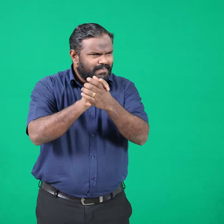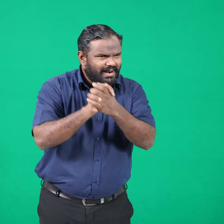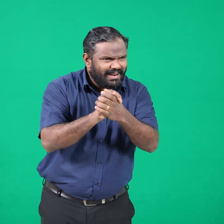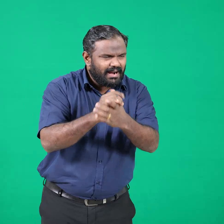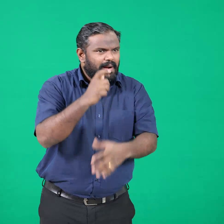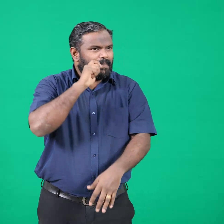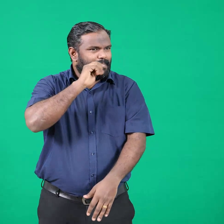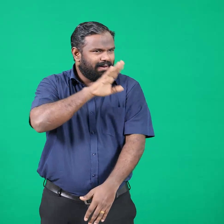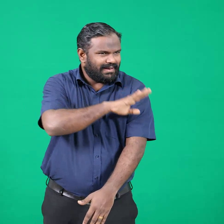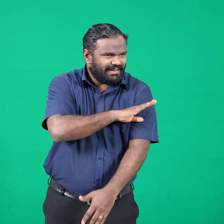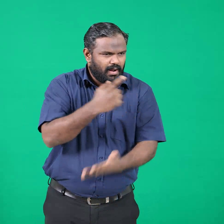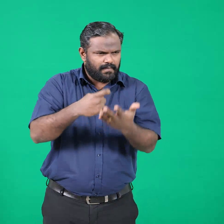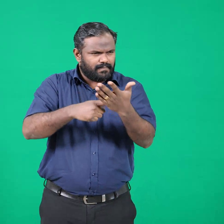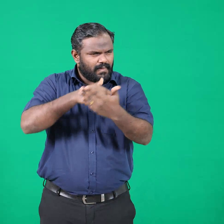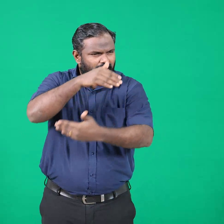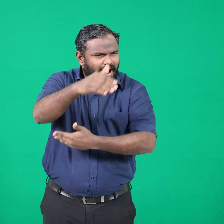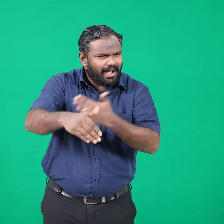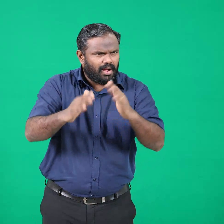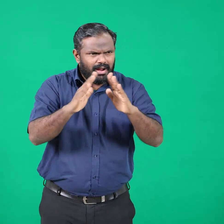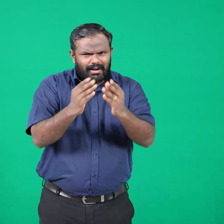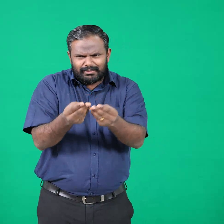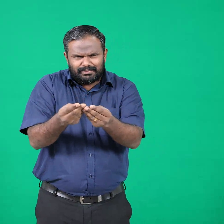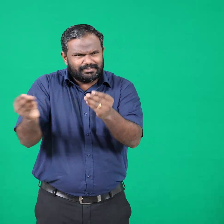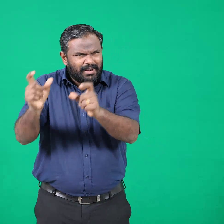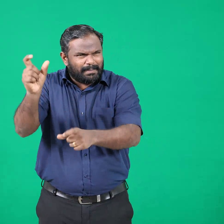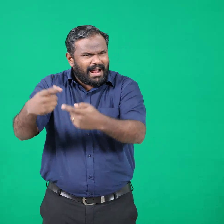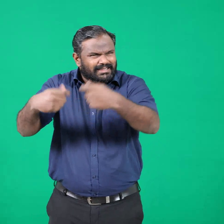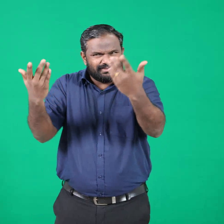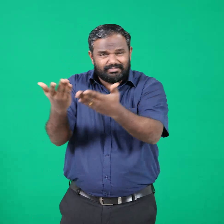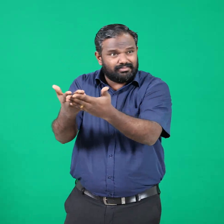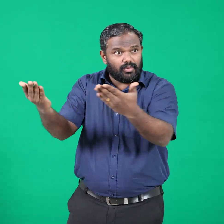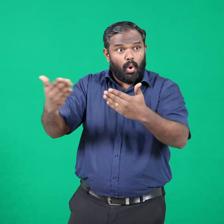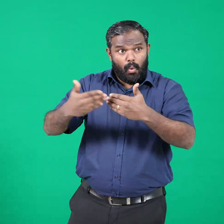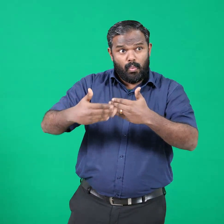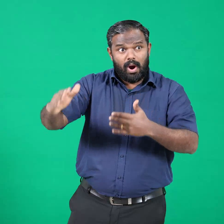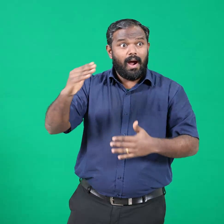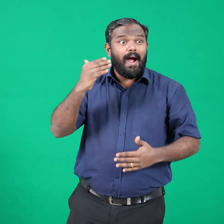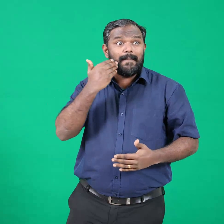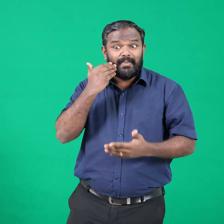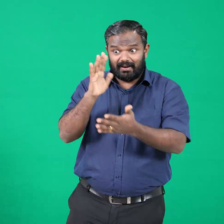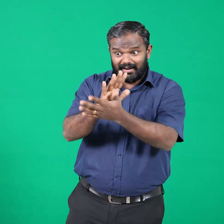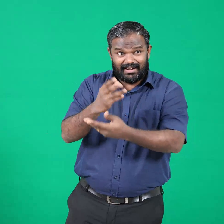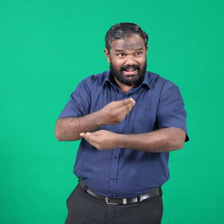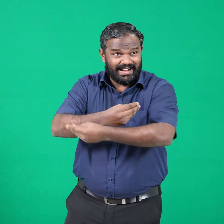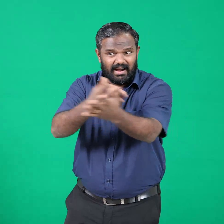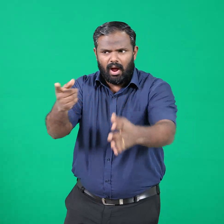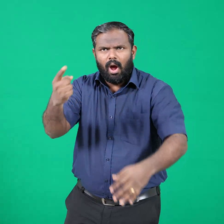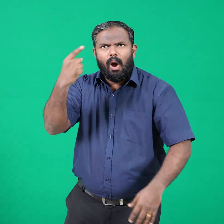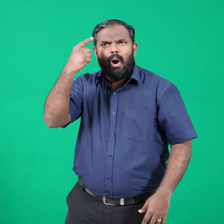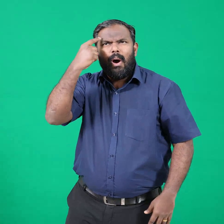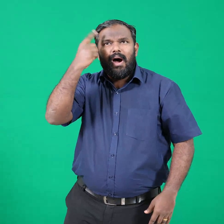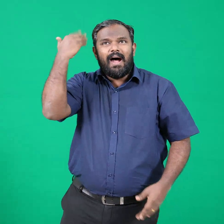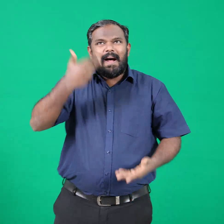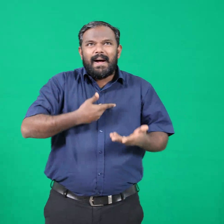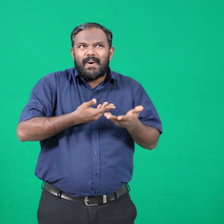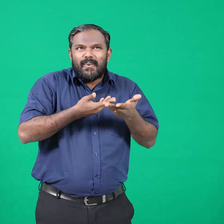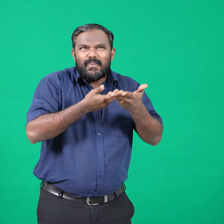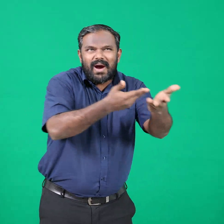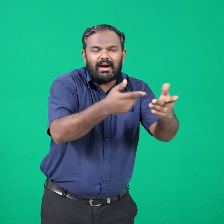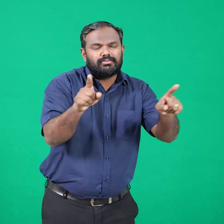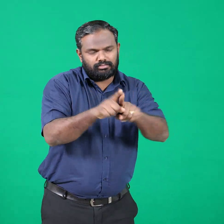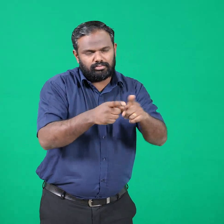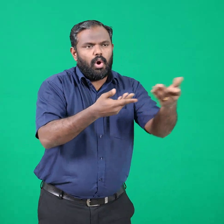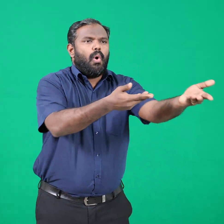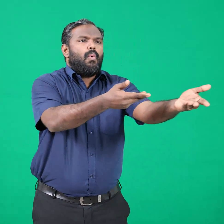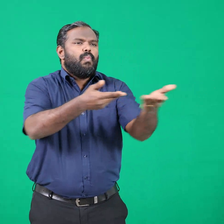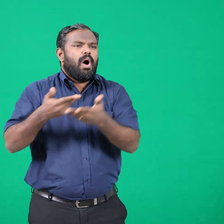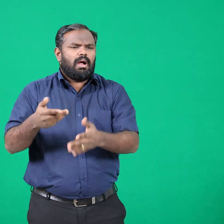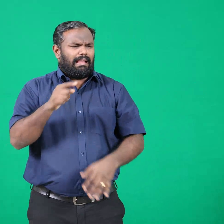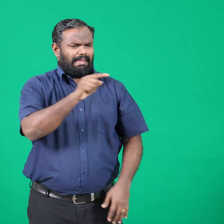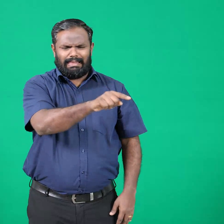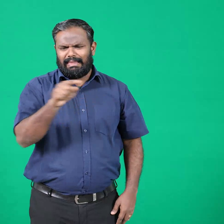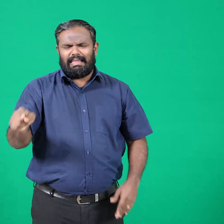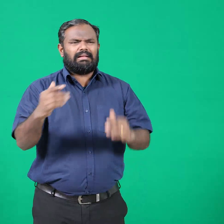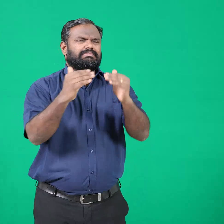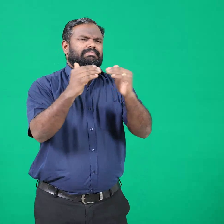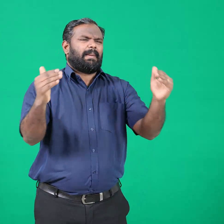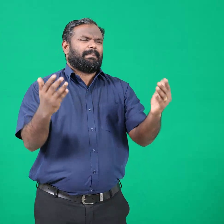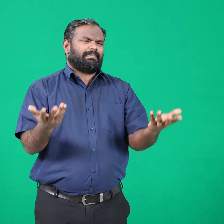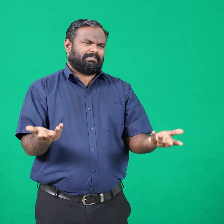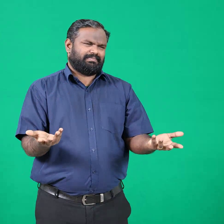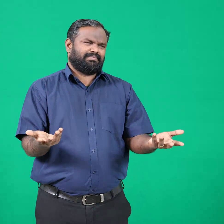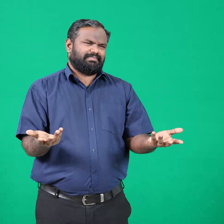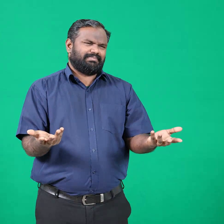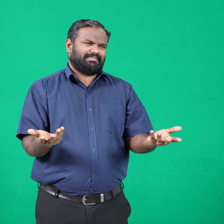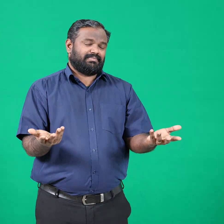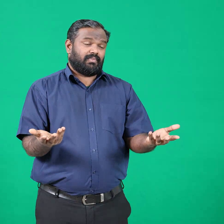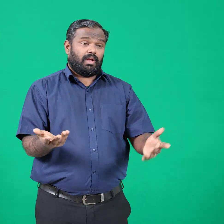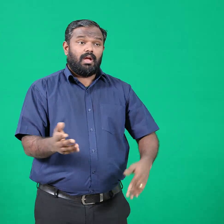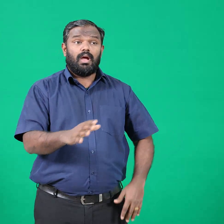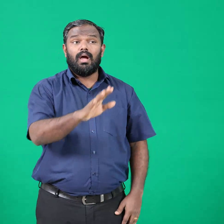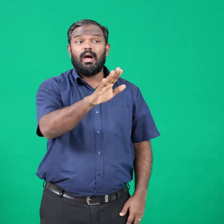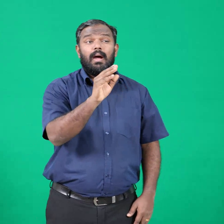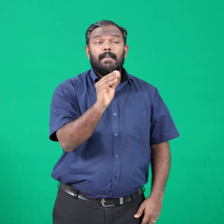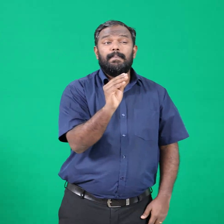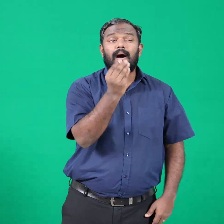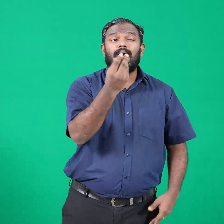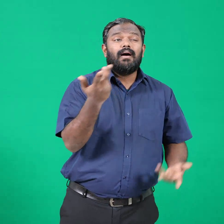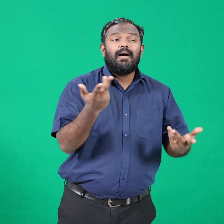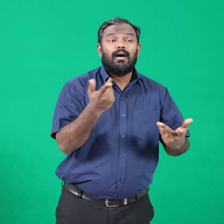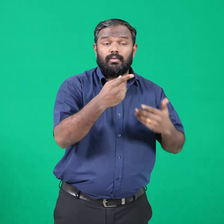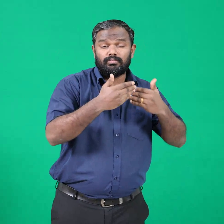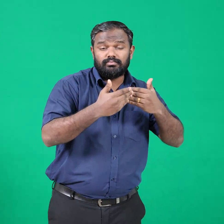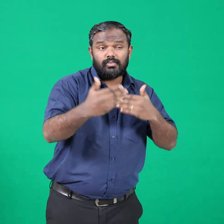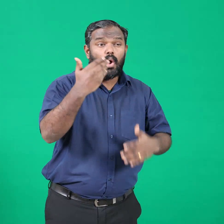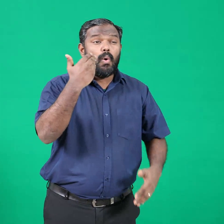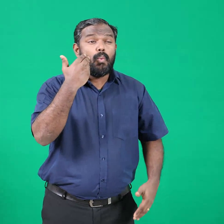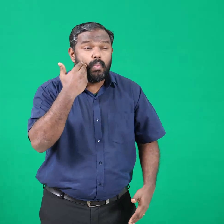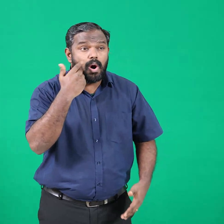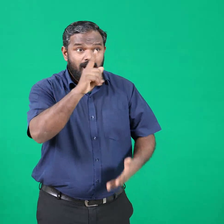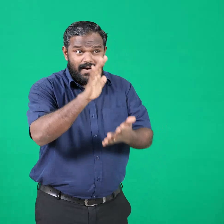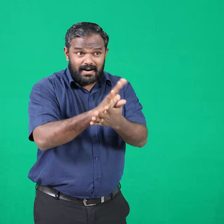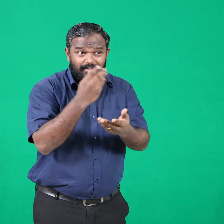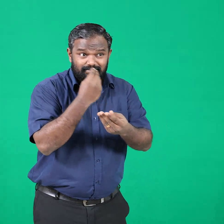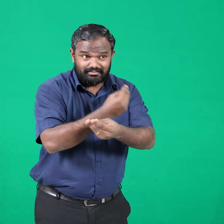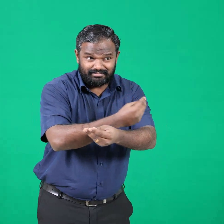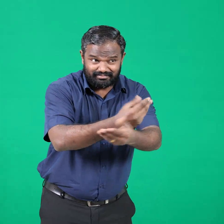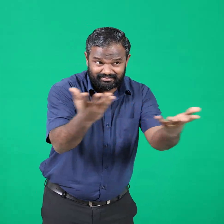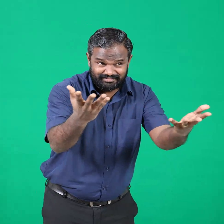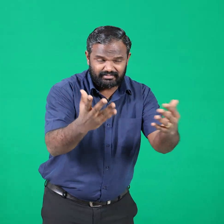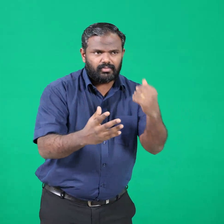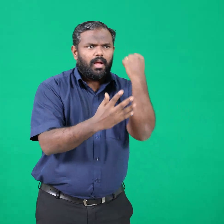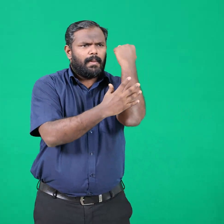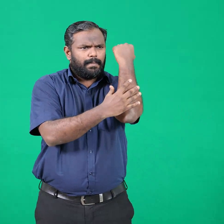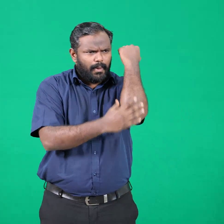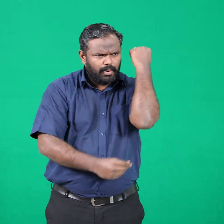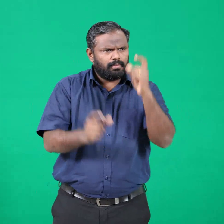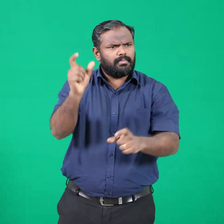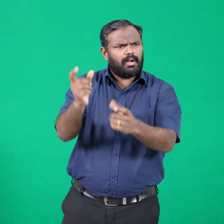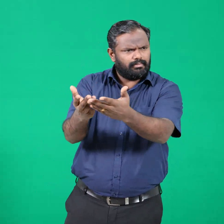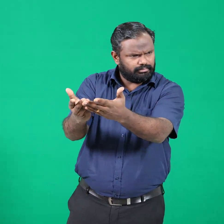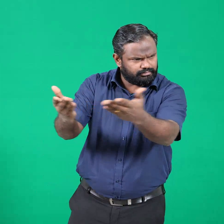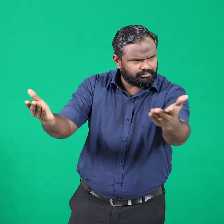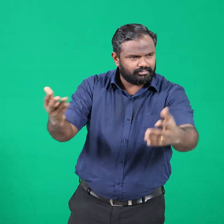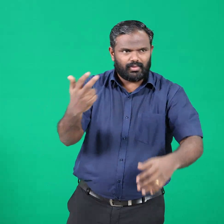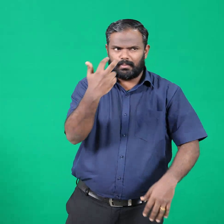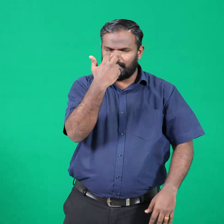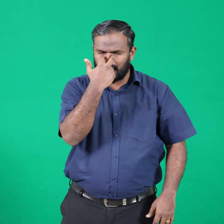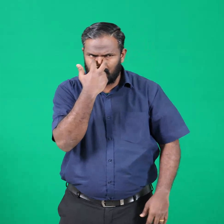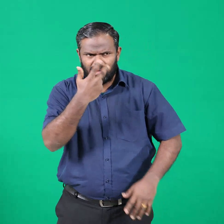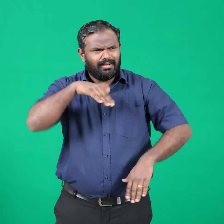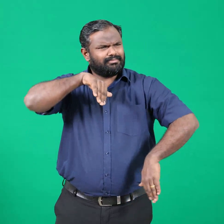Otherwise, they may invite you in return, and you will be repaid.